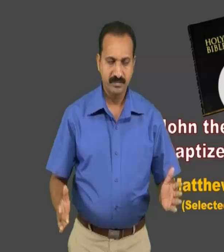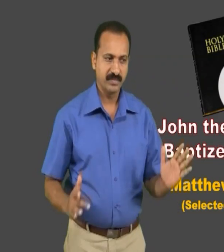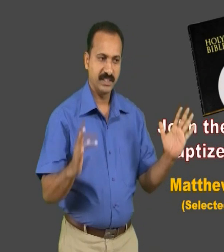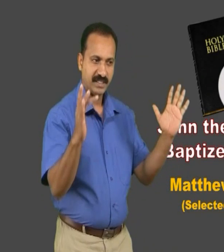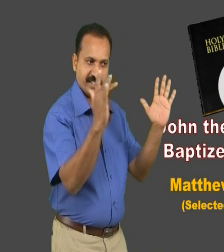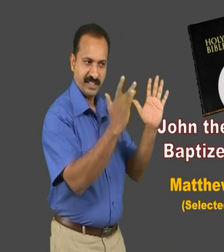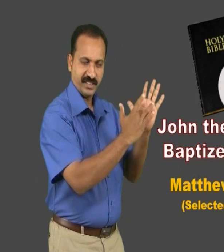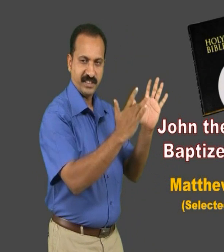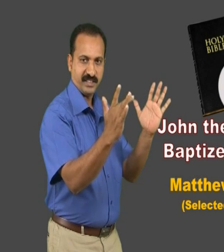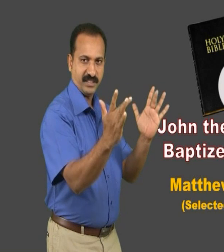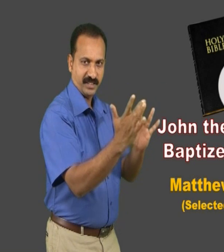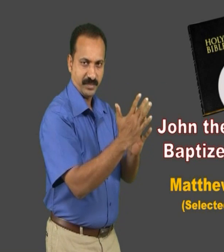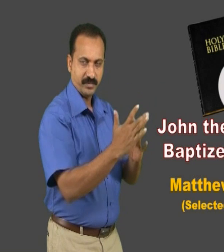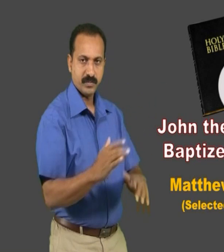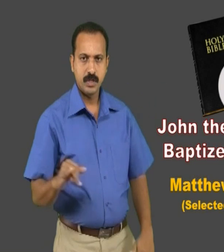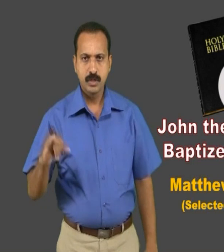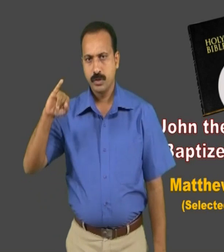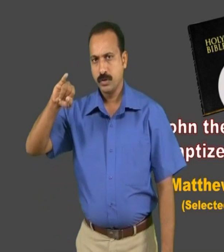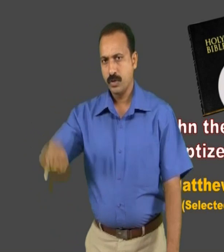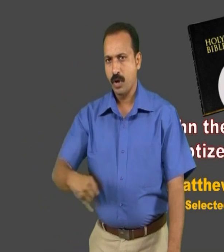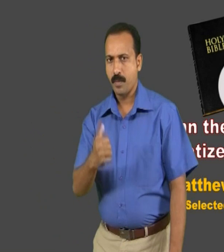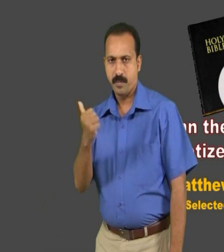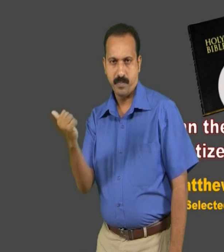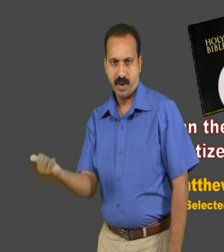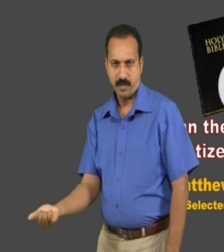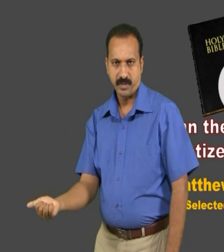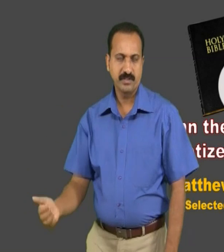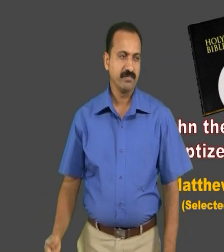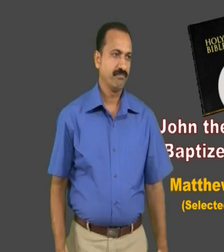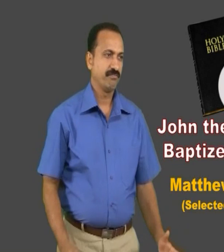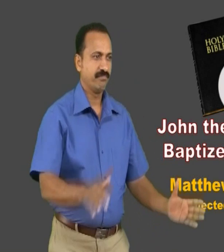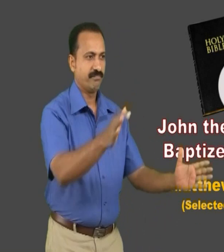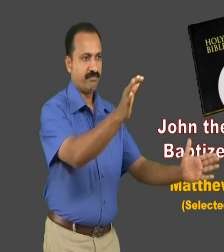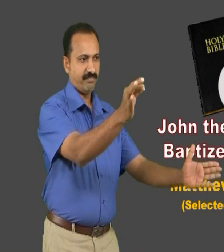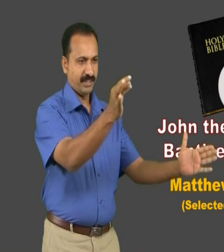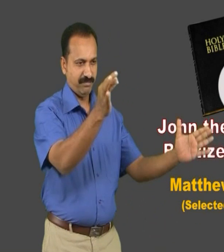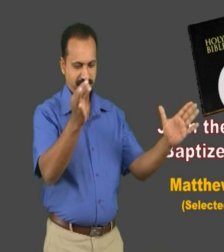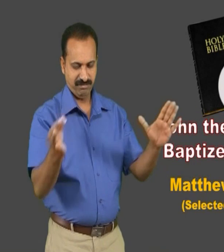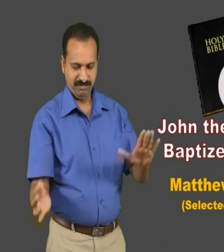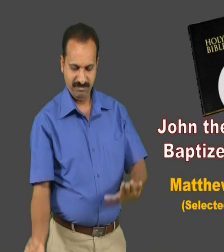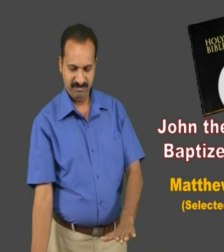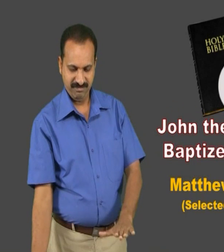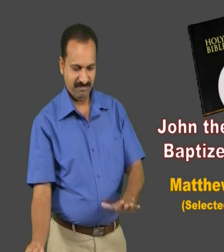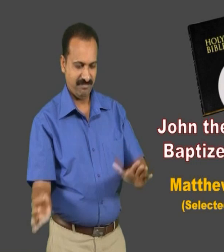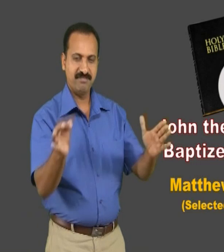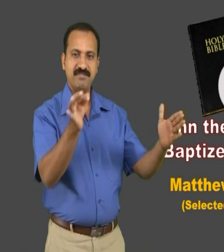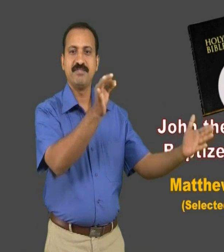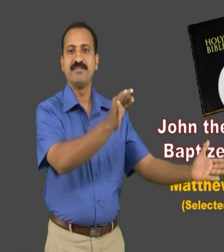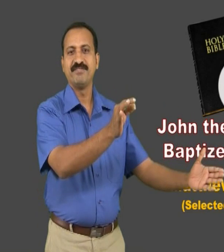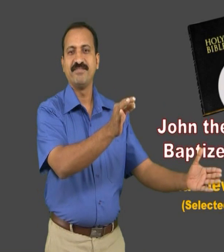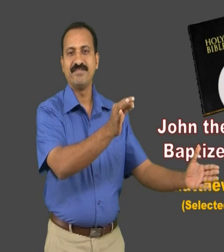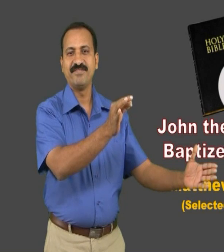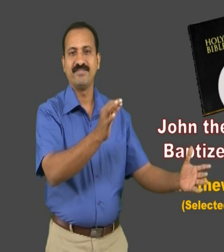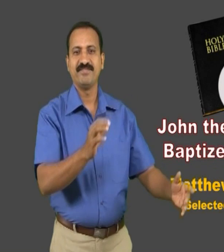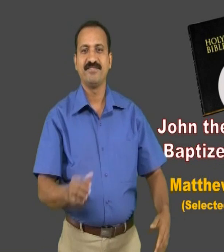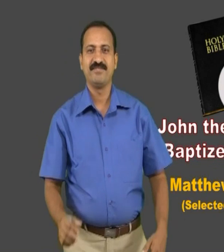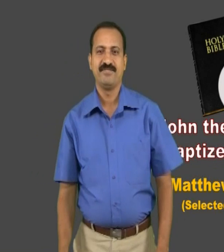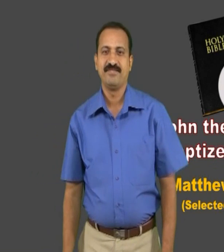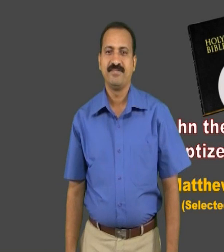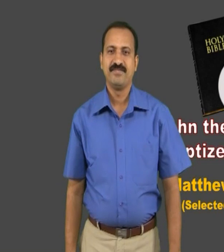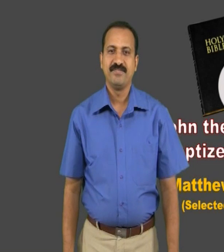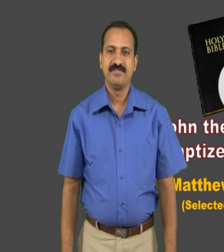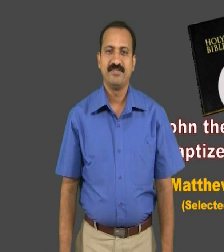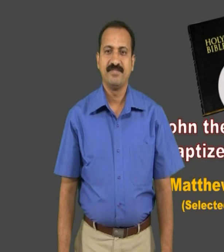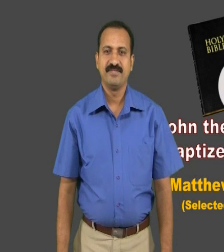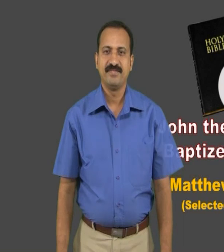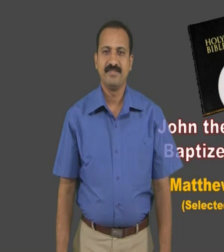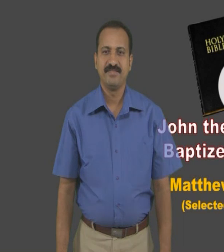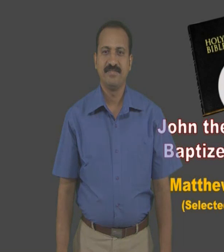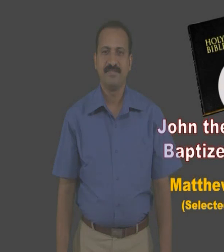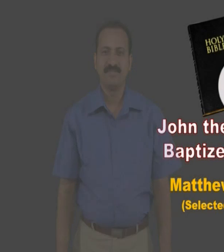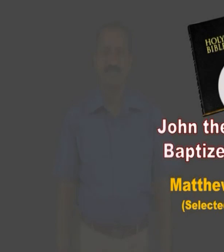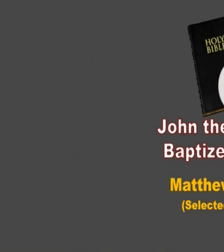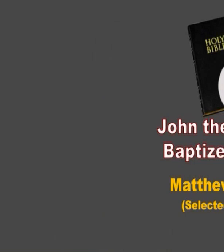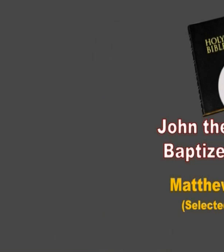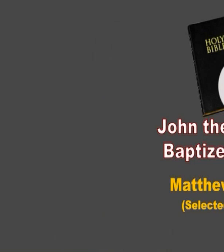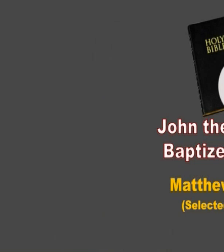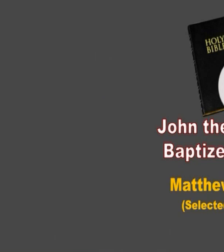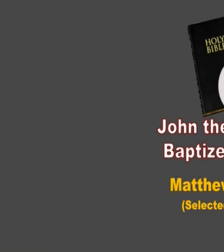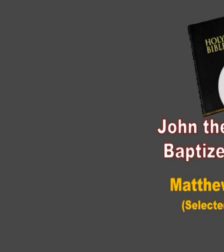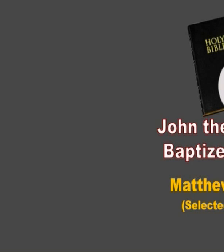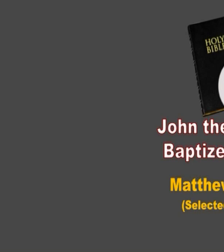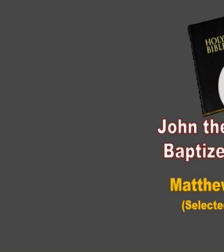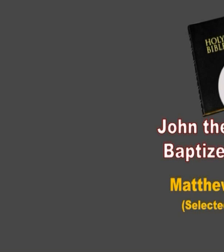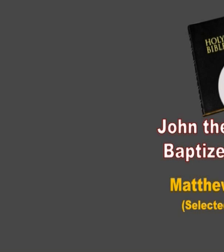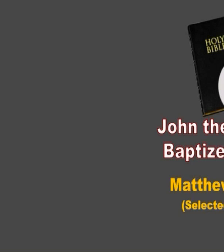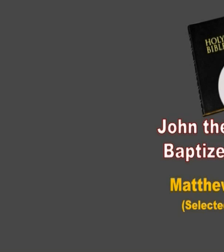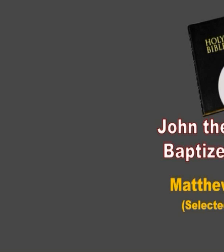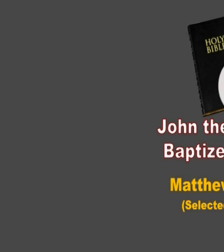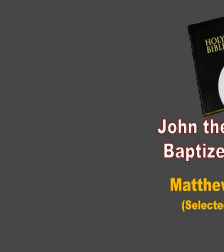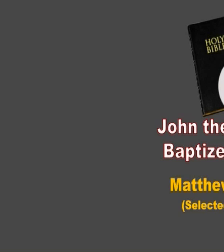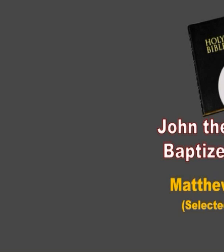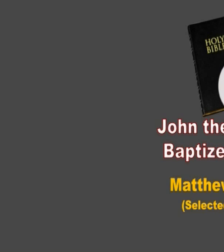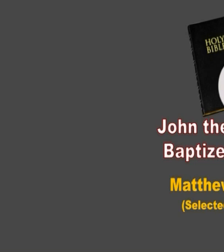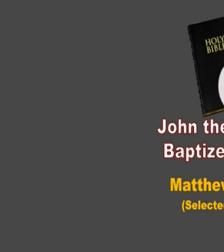John the Baptist baptizes Jesus